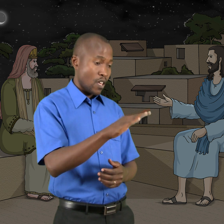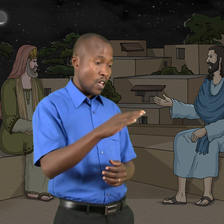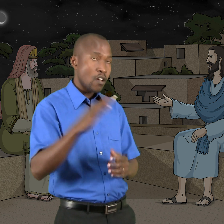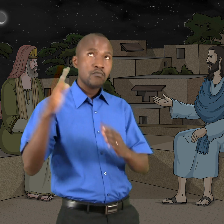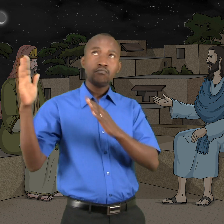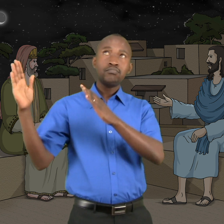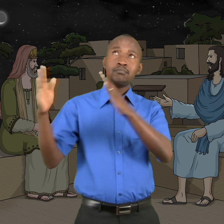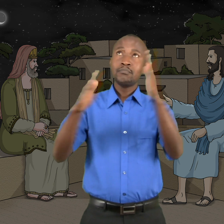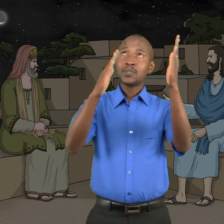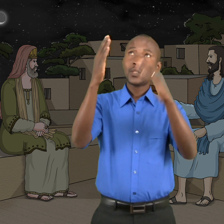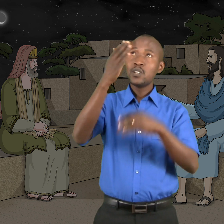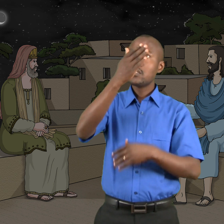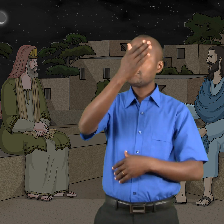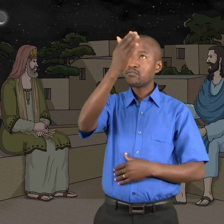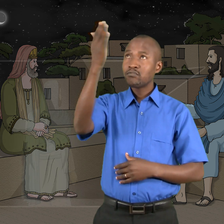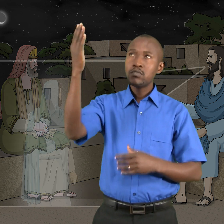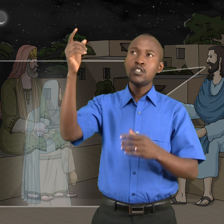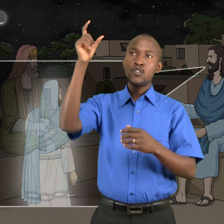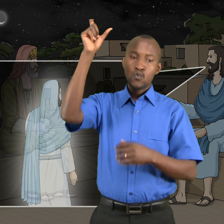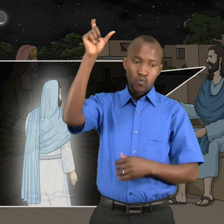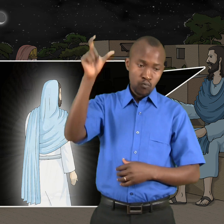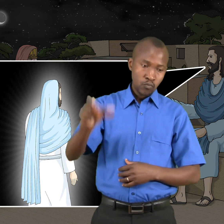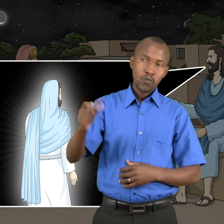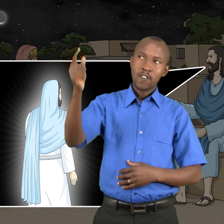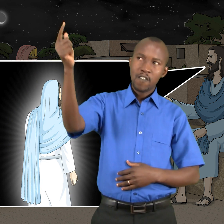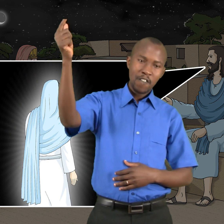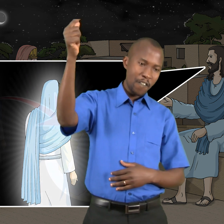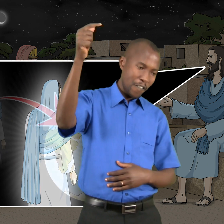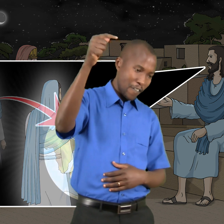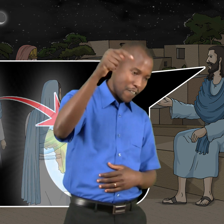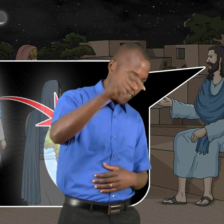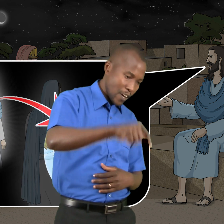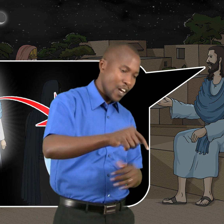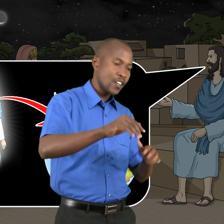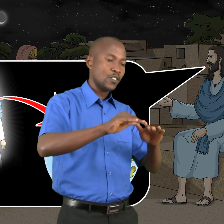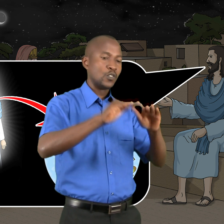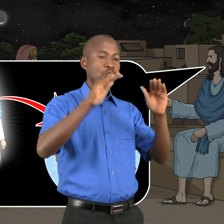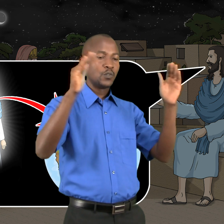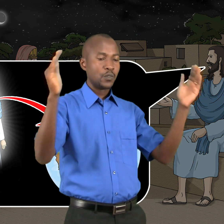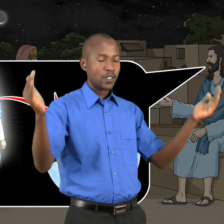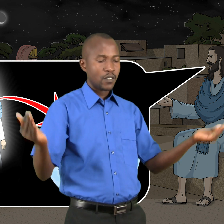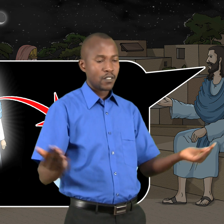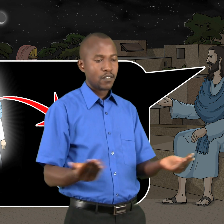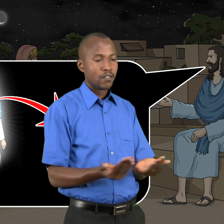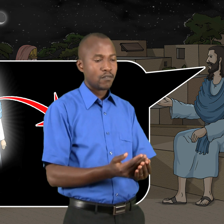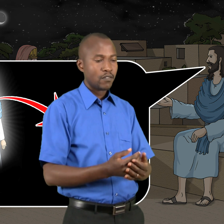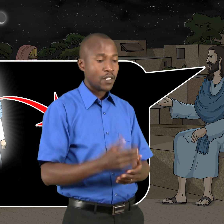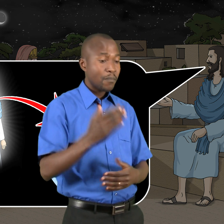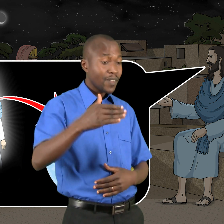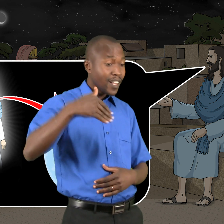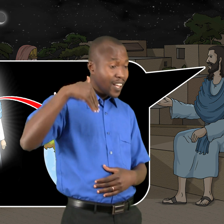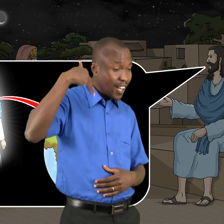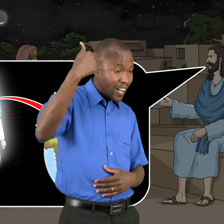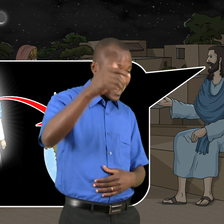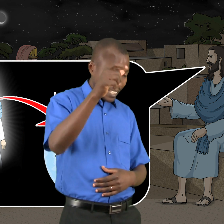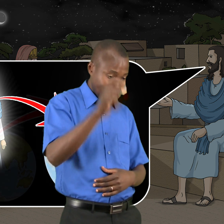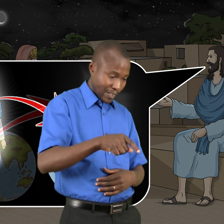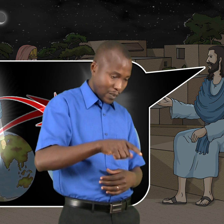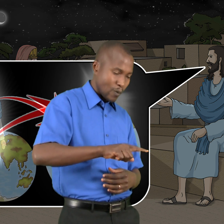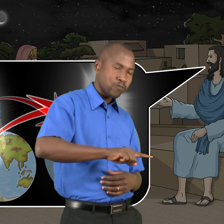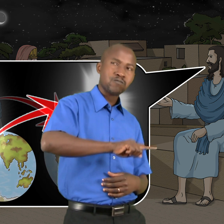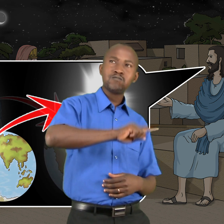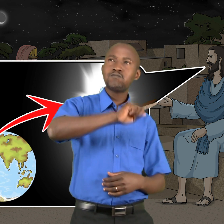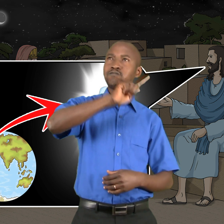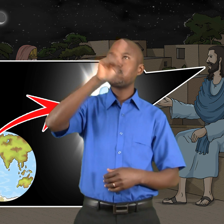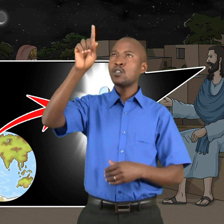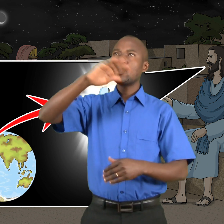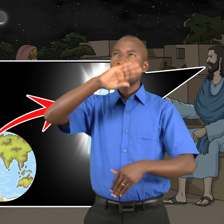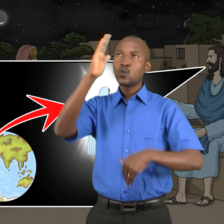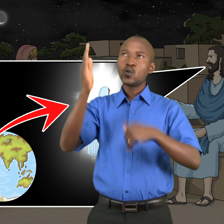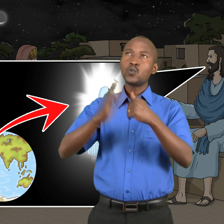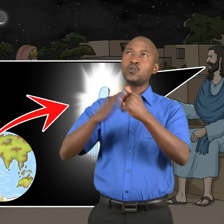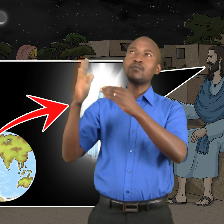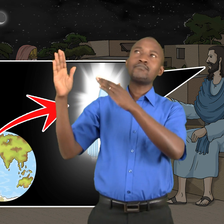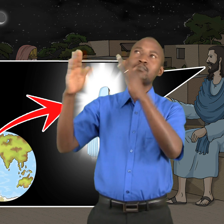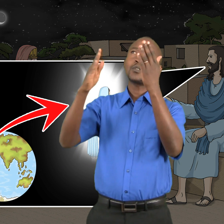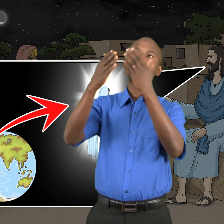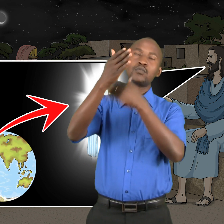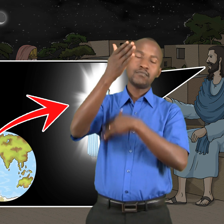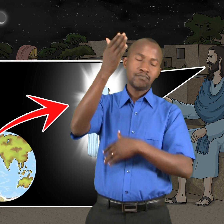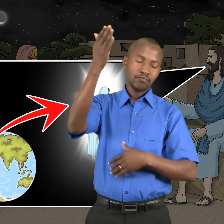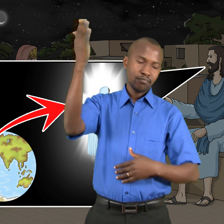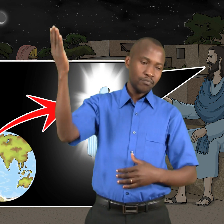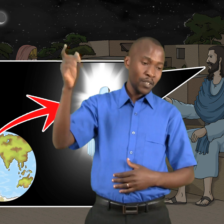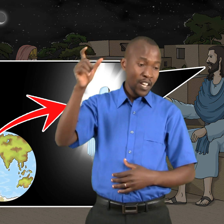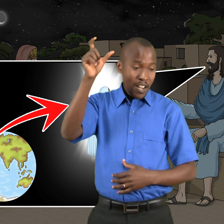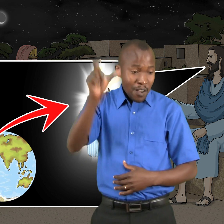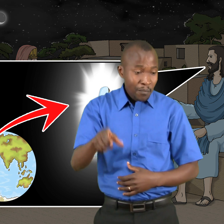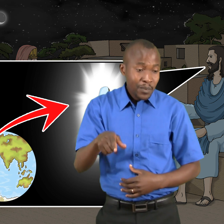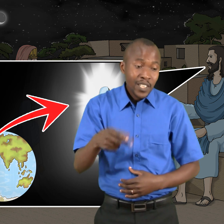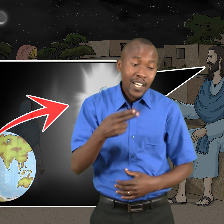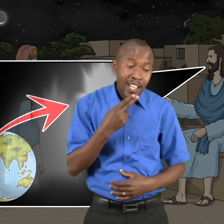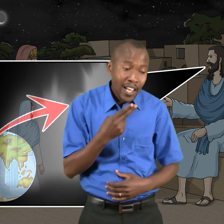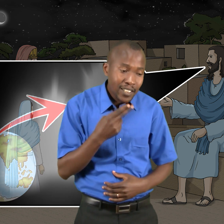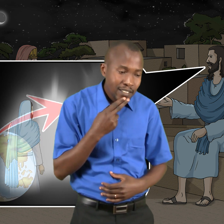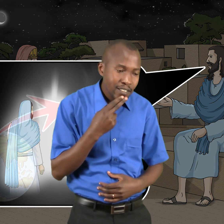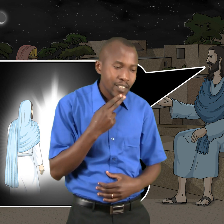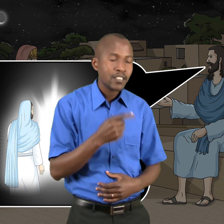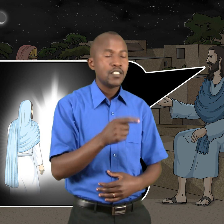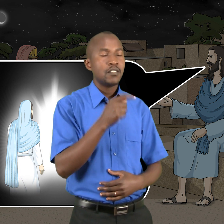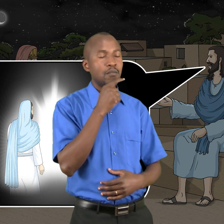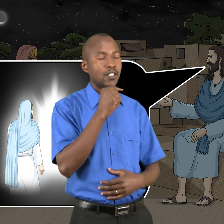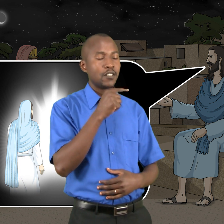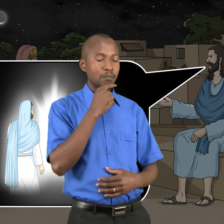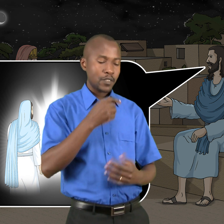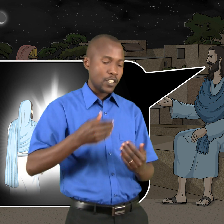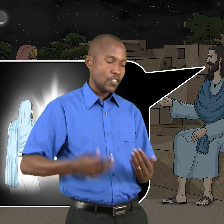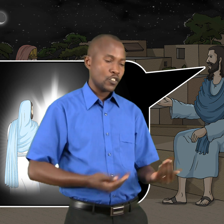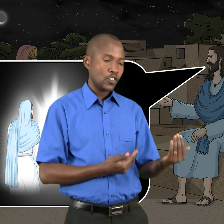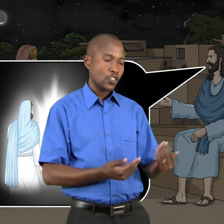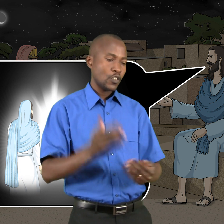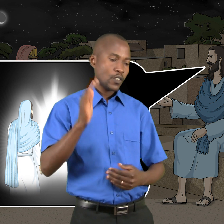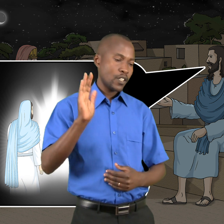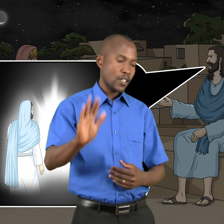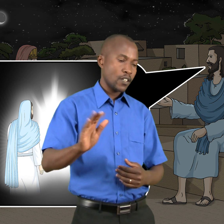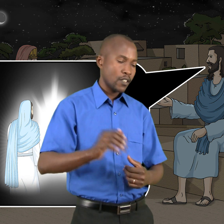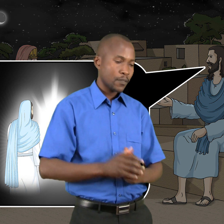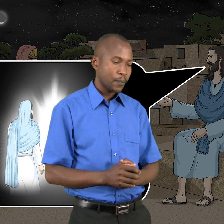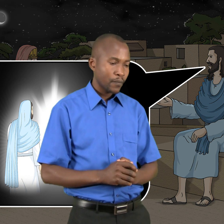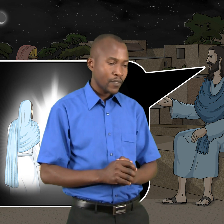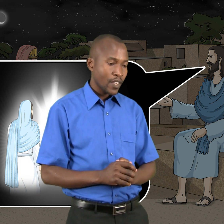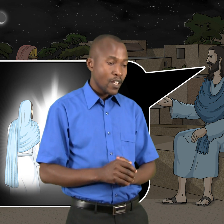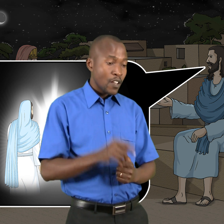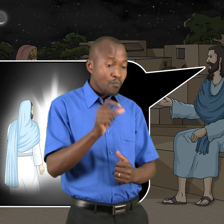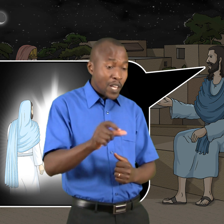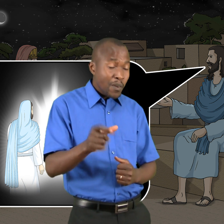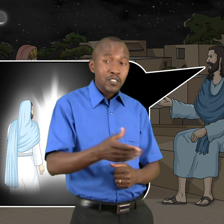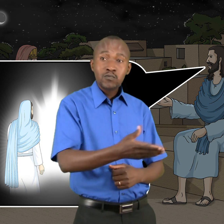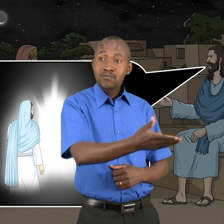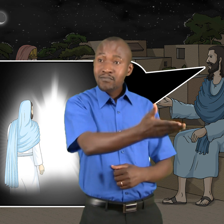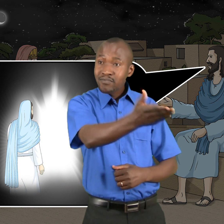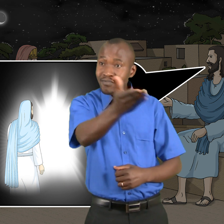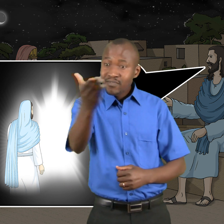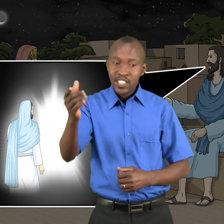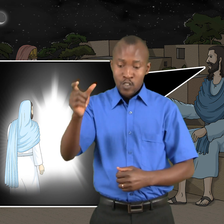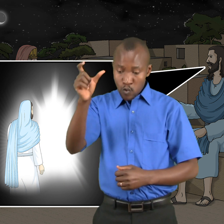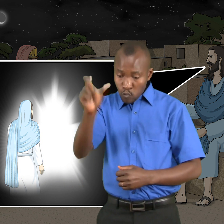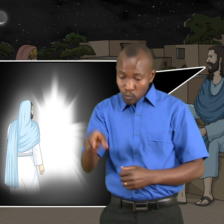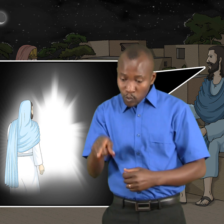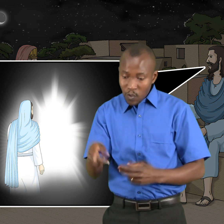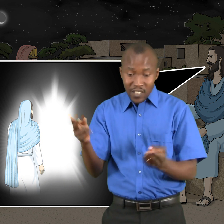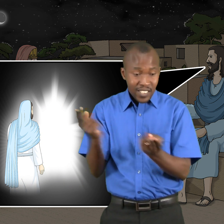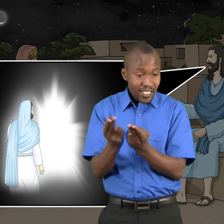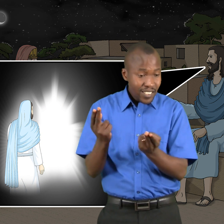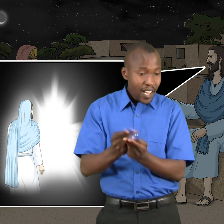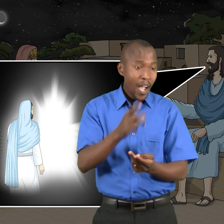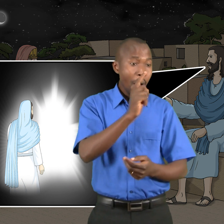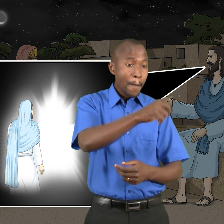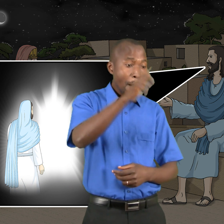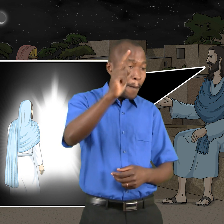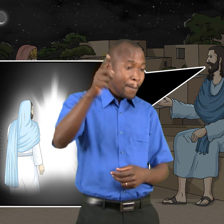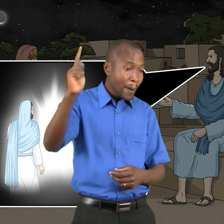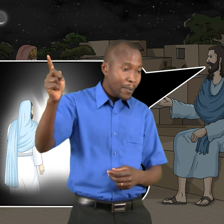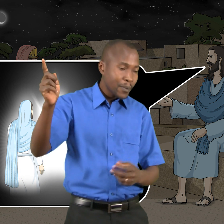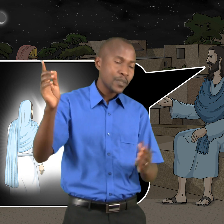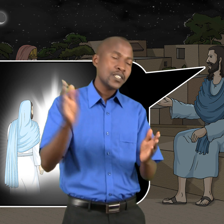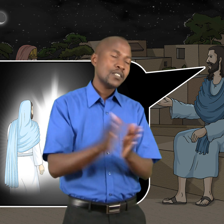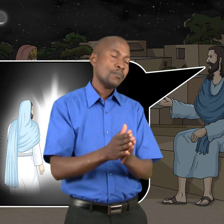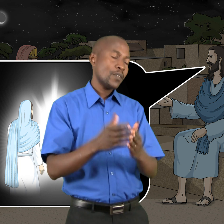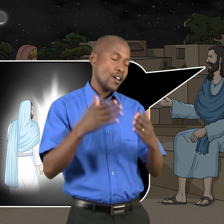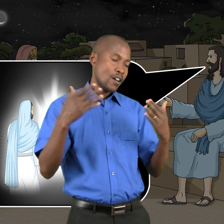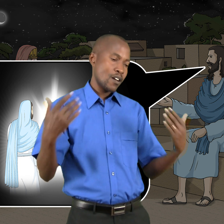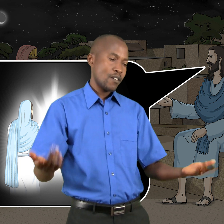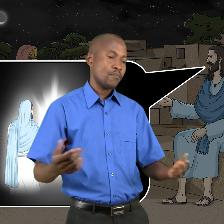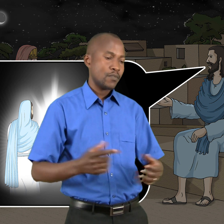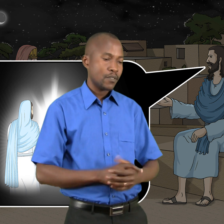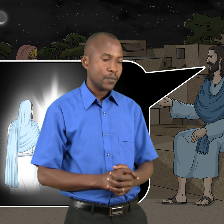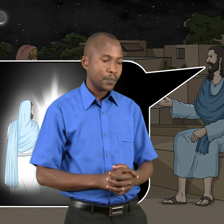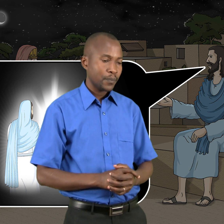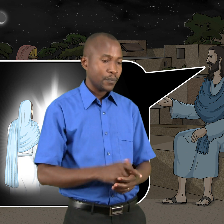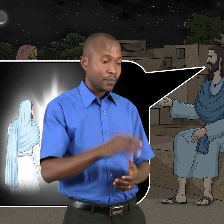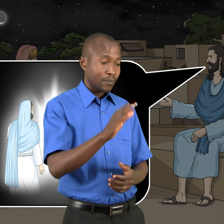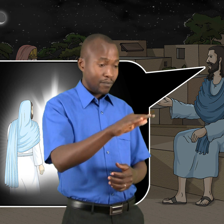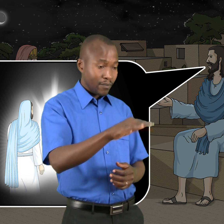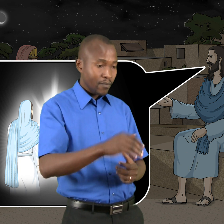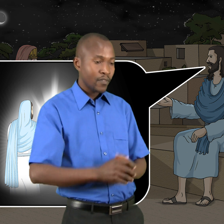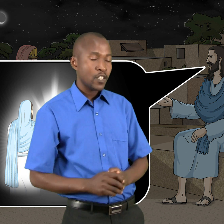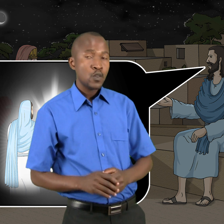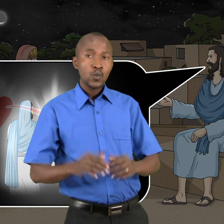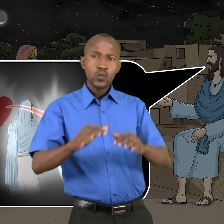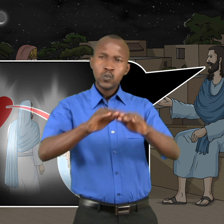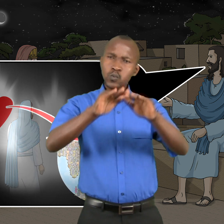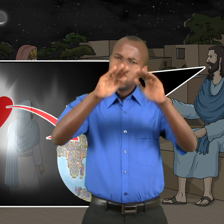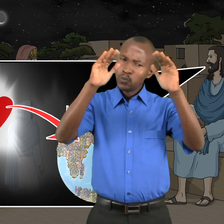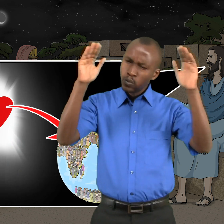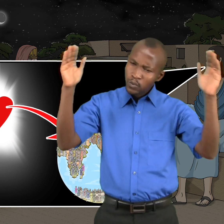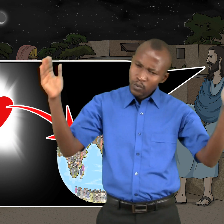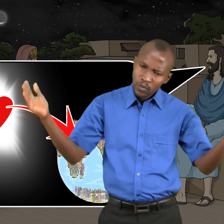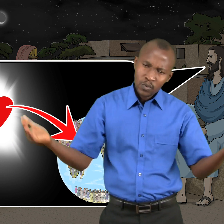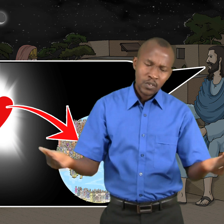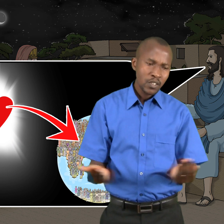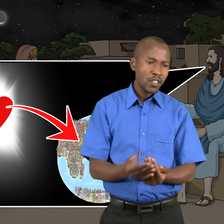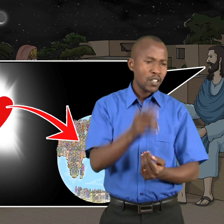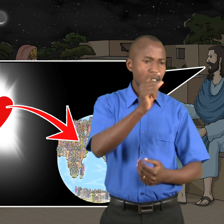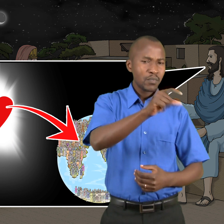No one has ascended into heaven except the One who descended from heaven—the Son of Man. Just as Moses lifted up the snake in the wilderness, so the Son of Man must be lifted up, that everyone who believes in Him may have eternal life.